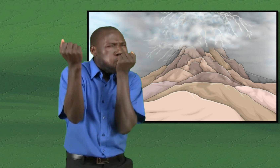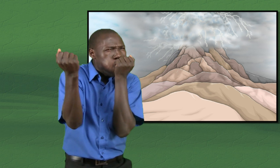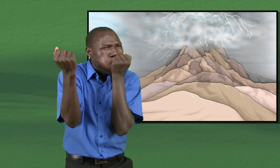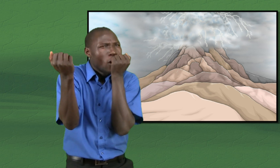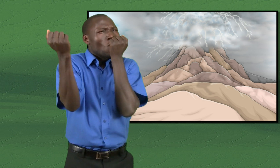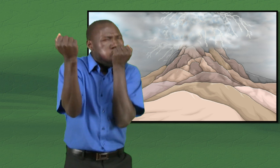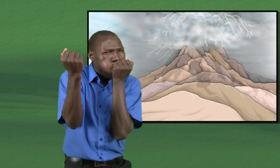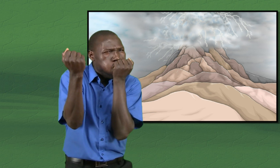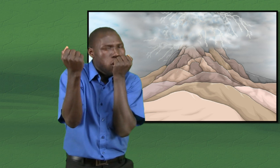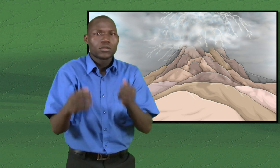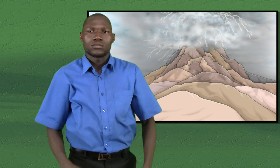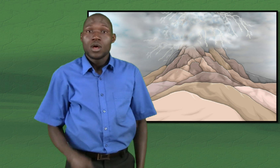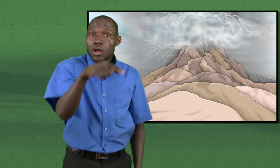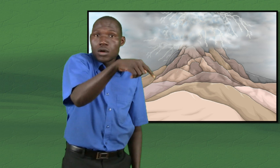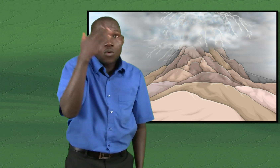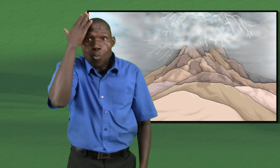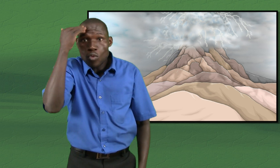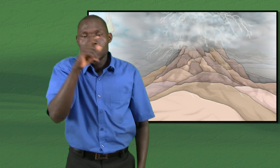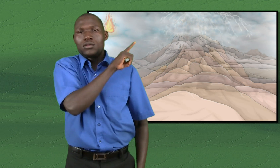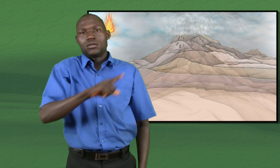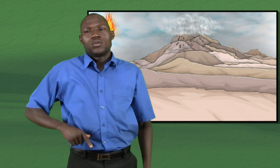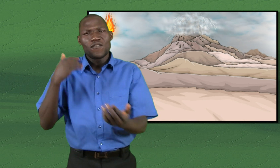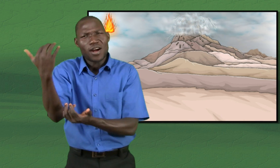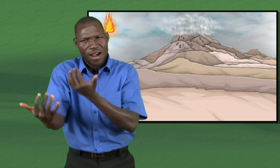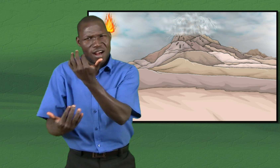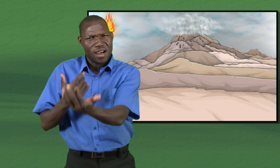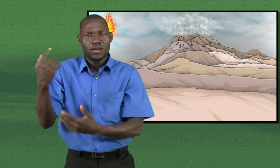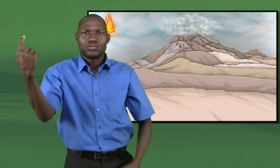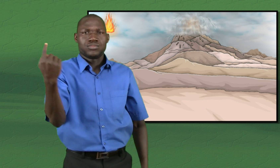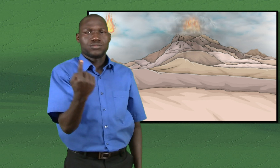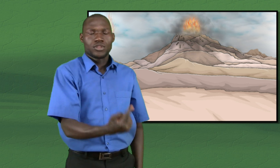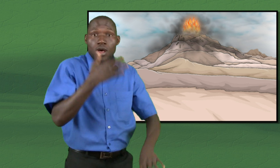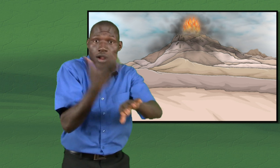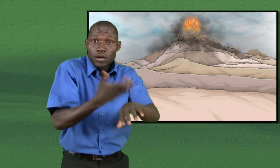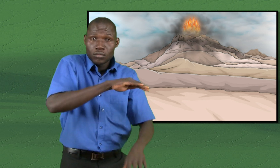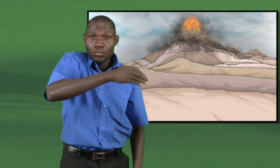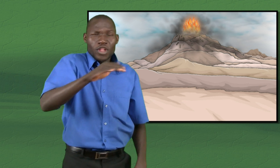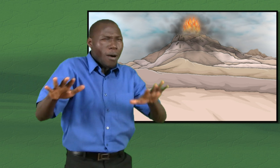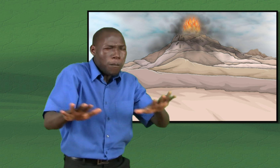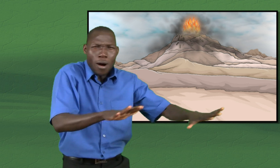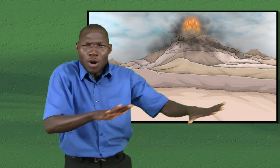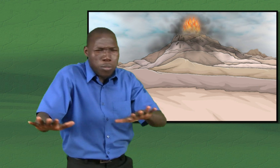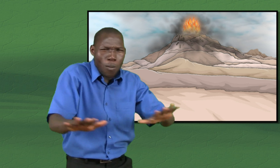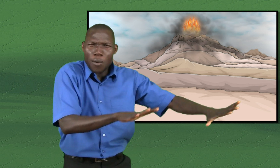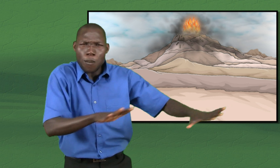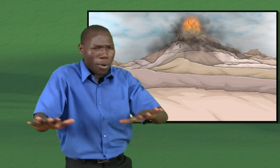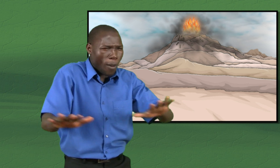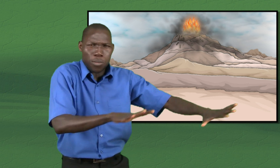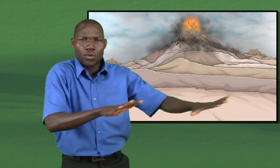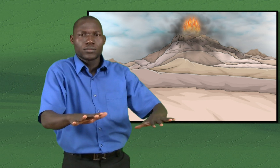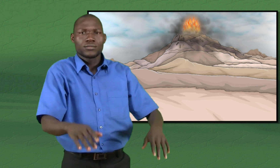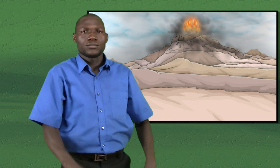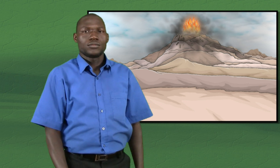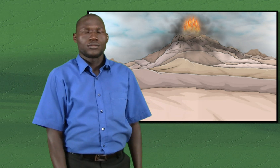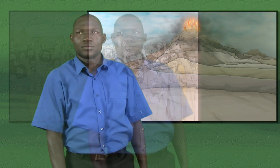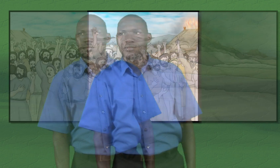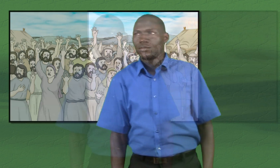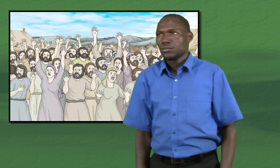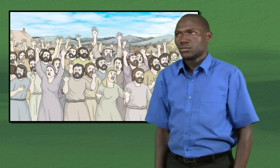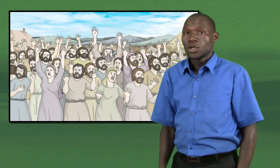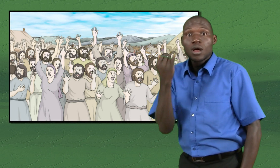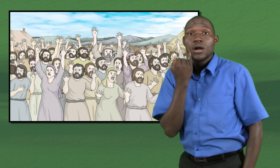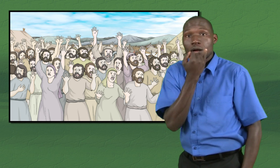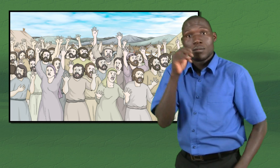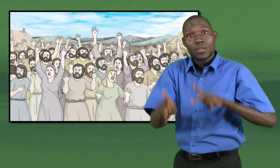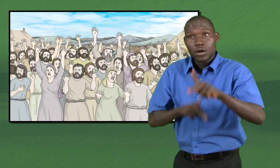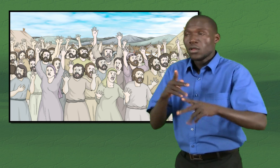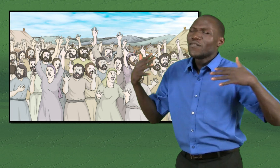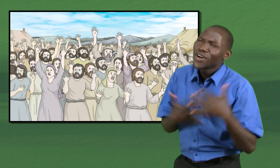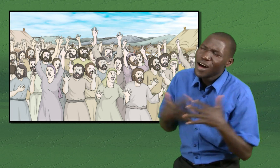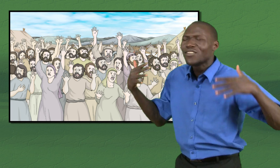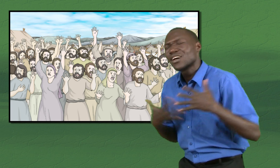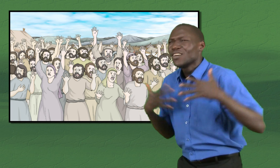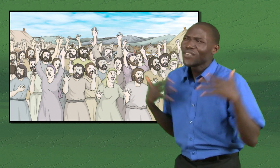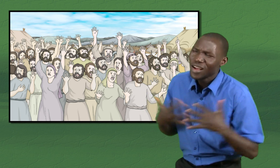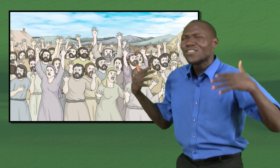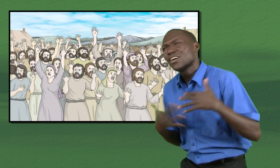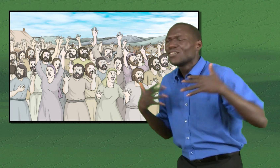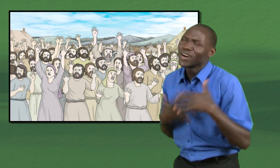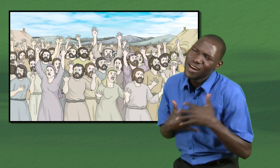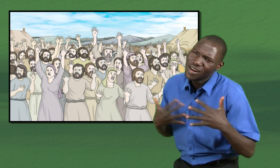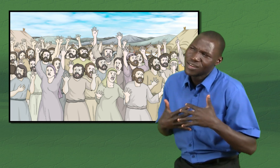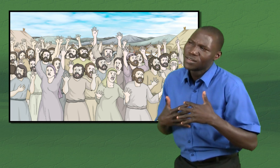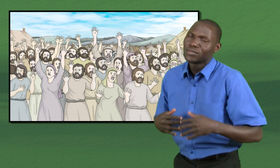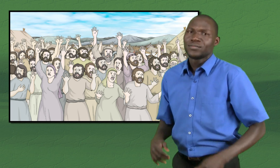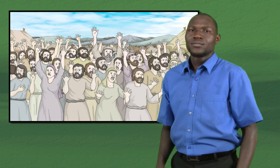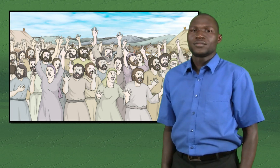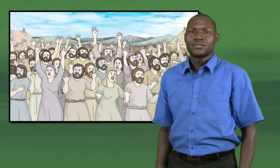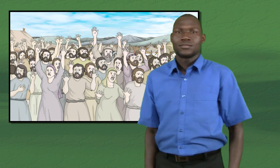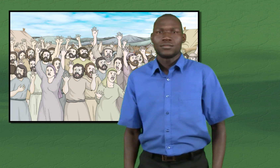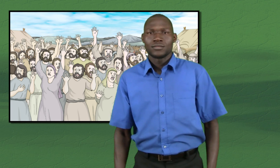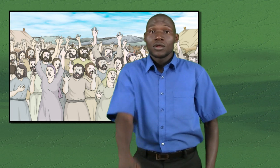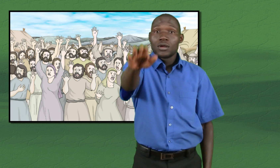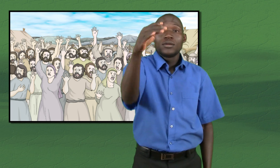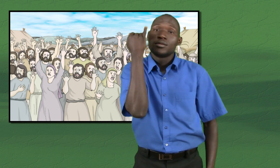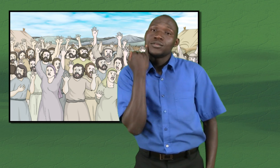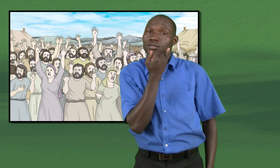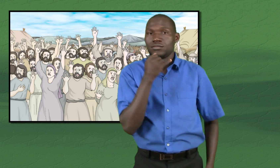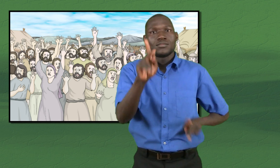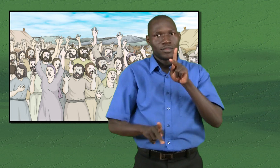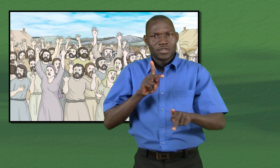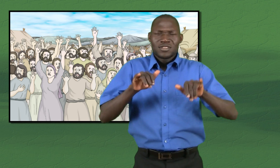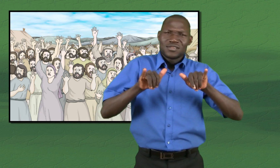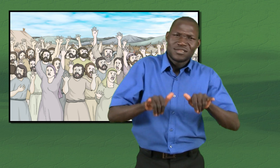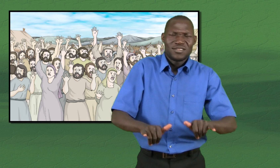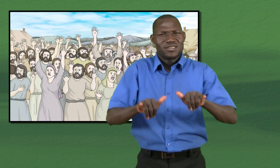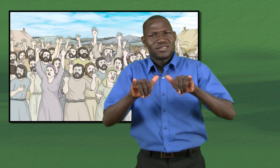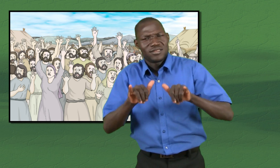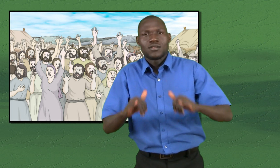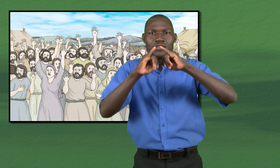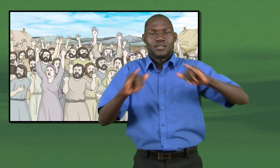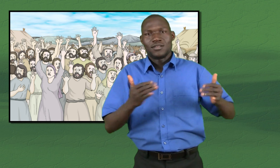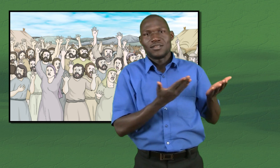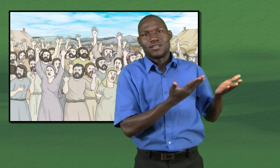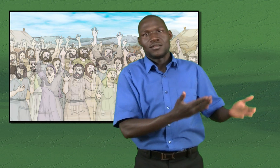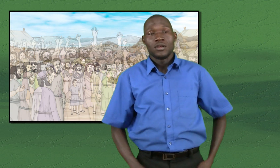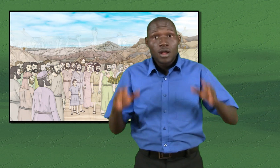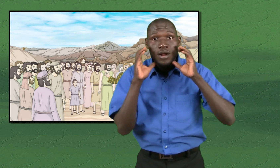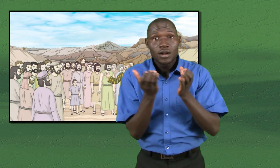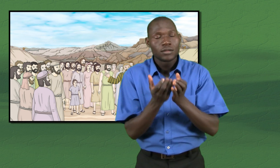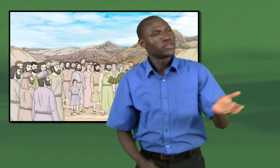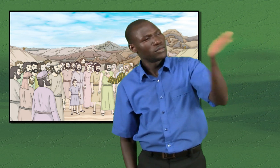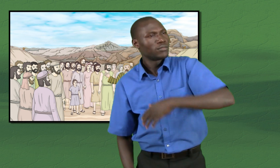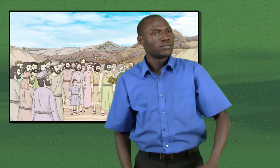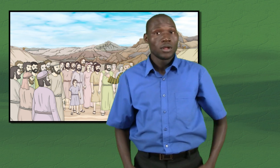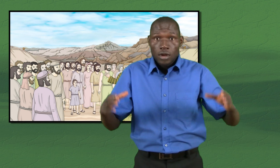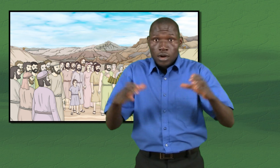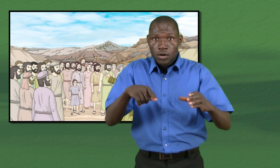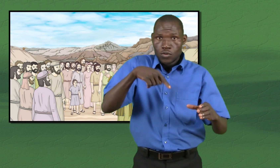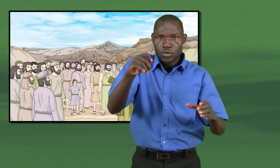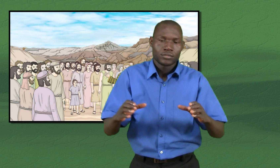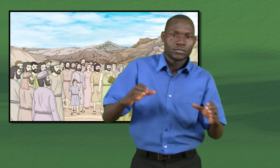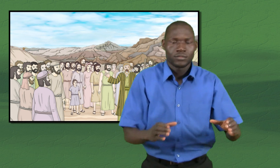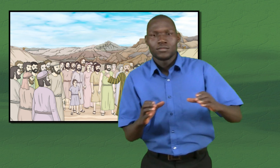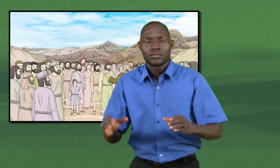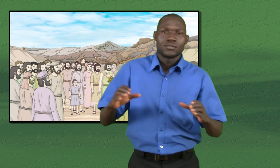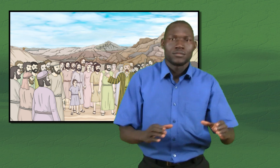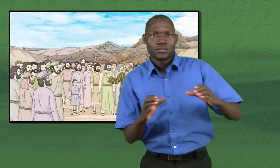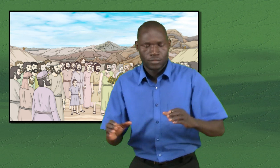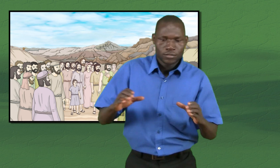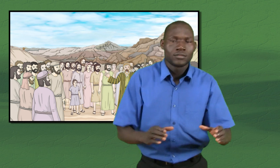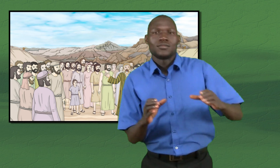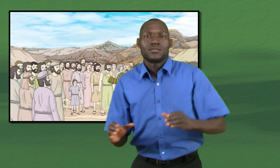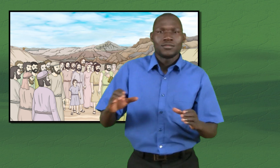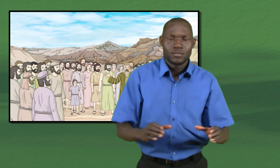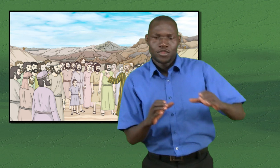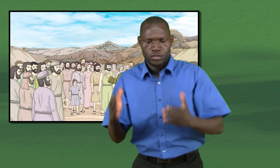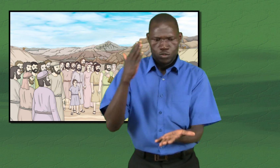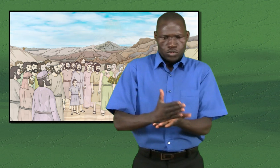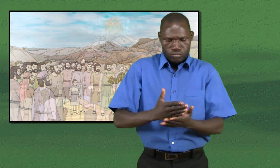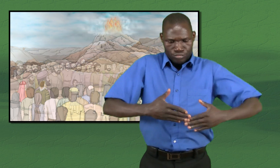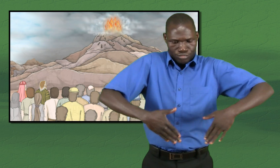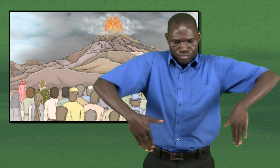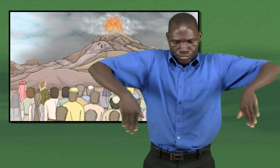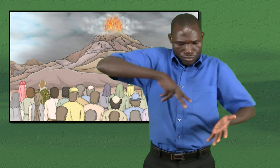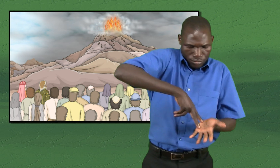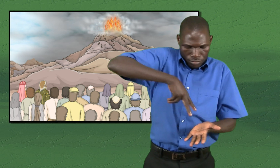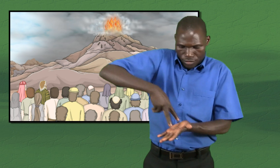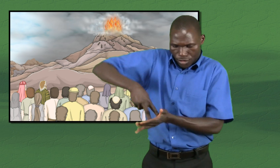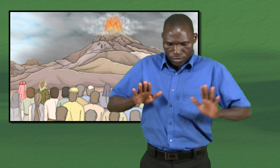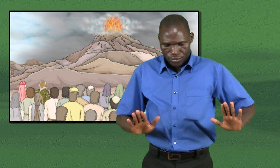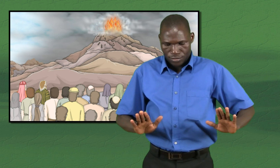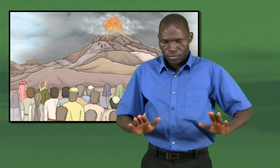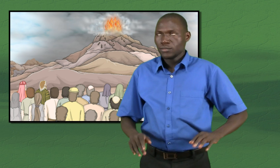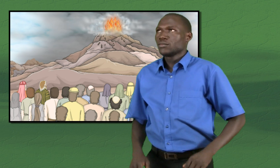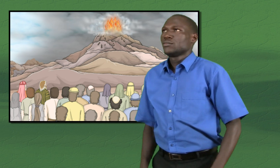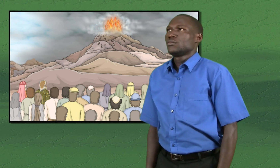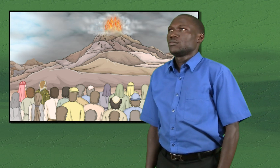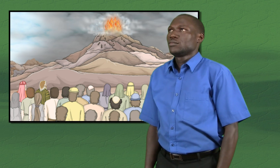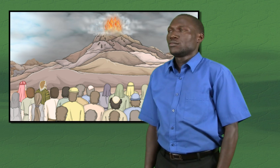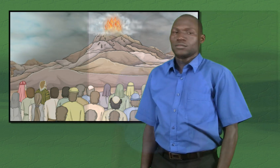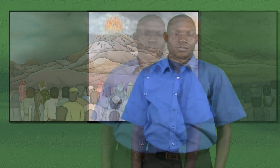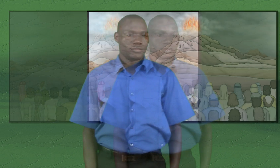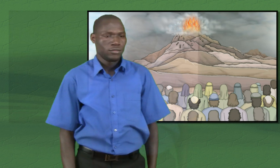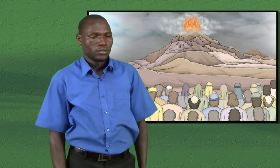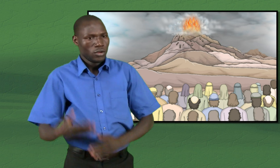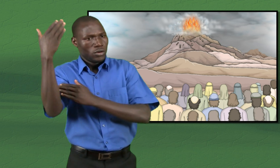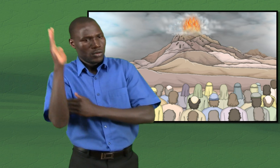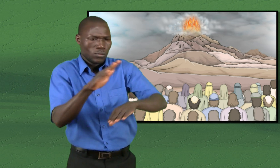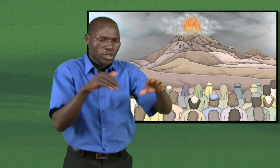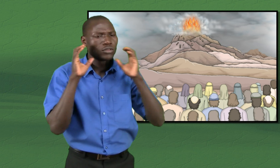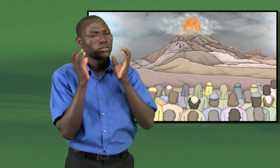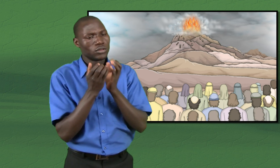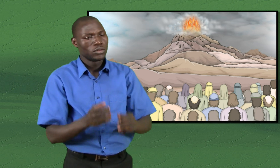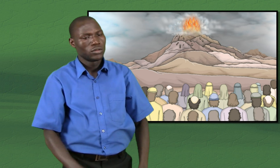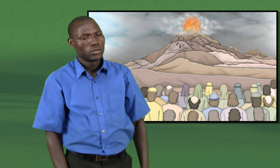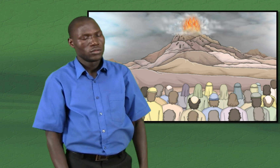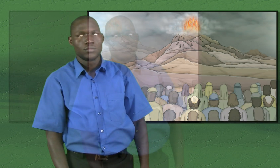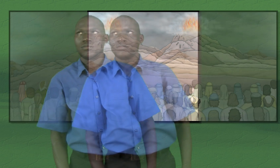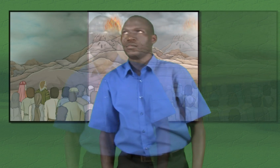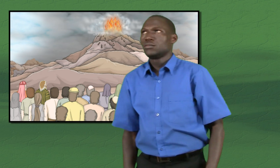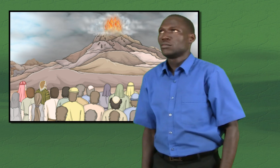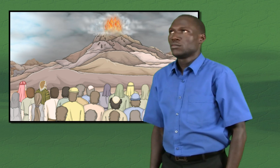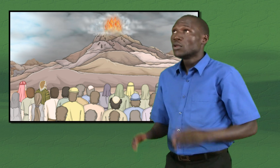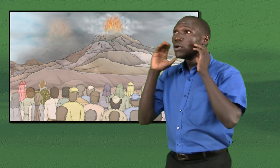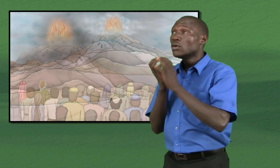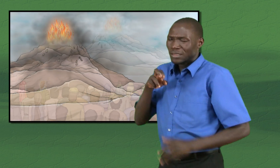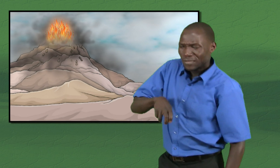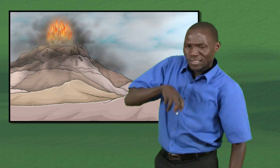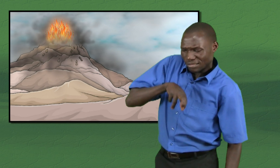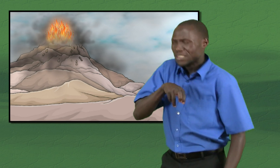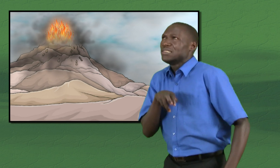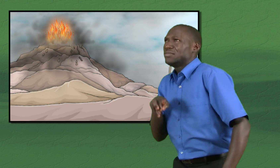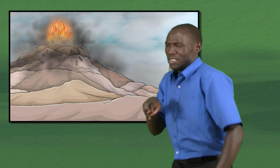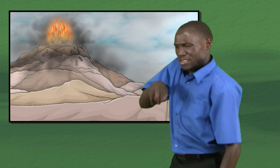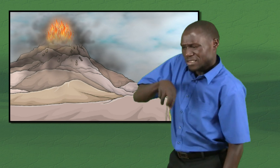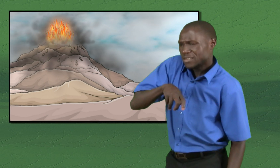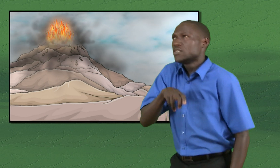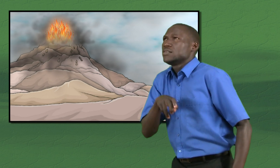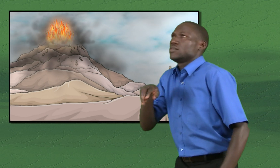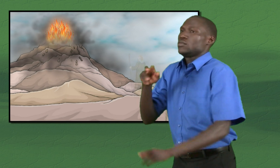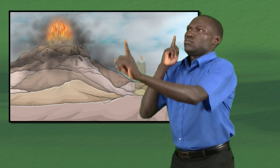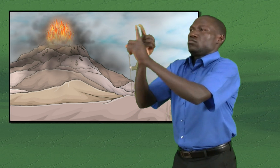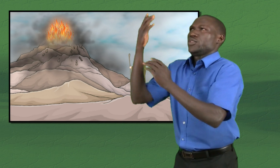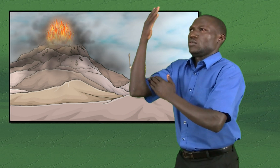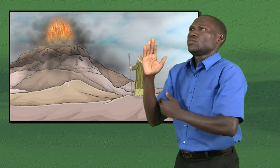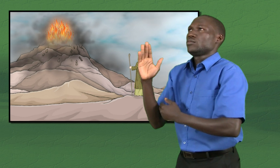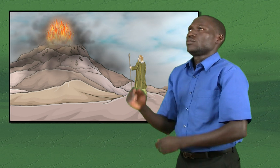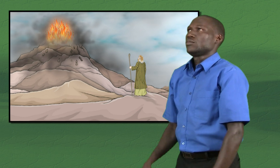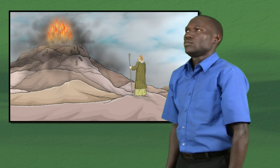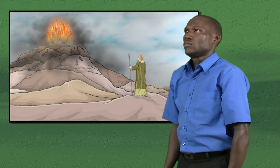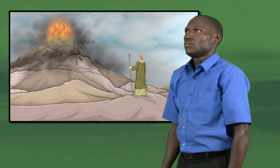Then Moses brought the people out of the camp to meet with God, and they stood at the foot of the mountain. Mount Sinai was completely enveloped in smoke, because the LORD had descended on it in fire. And the smoke rose like the smoke of a furnace, and the whole mountain quaked violently.